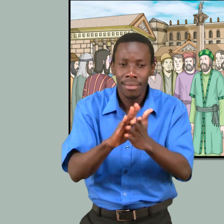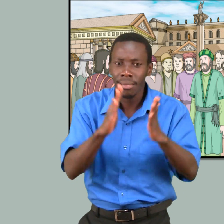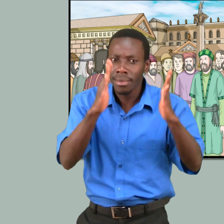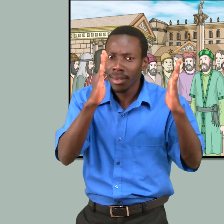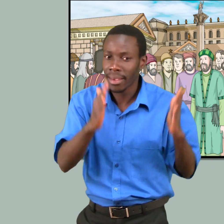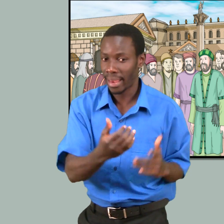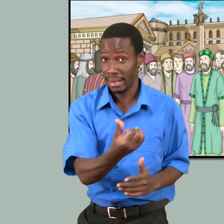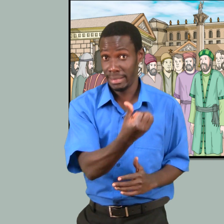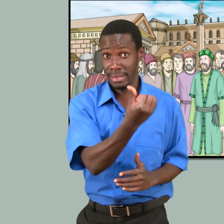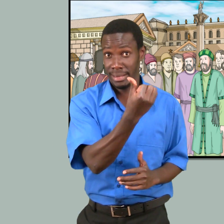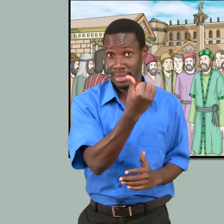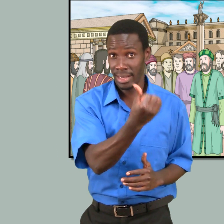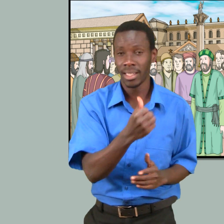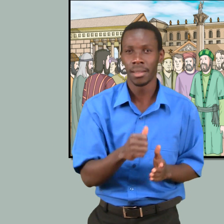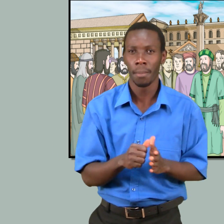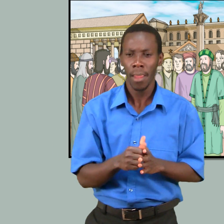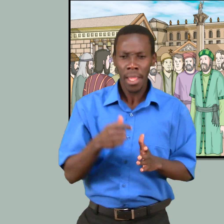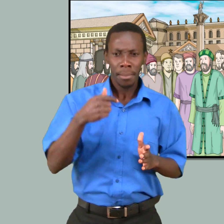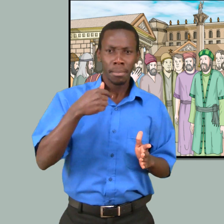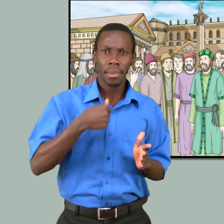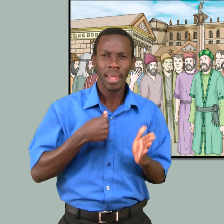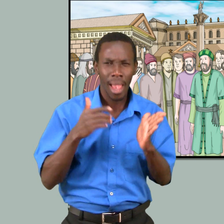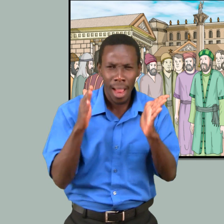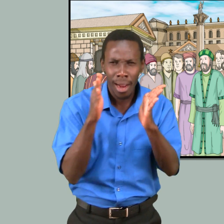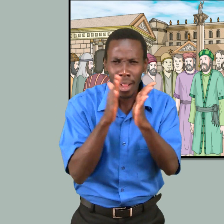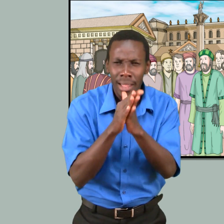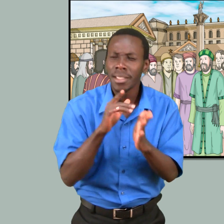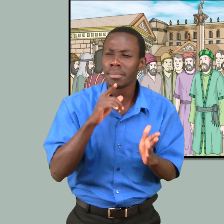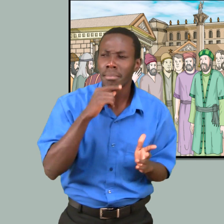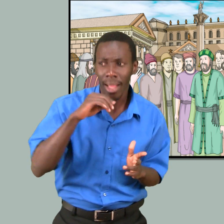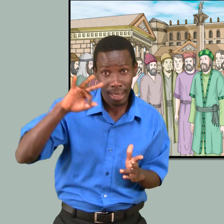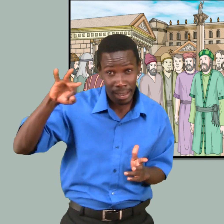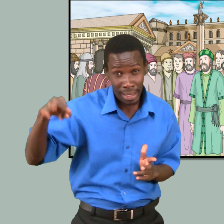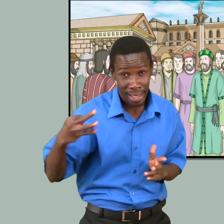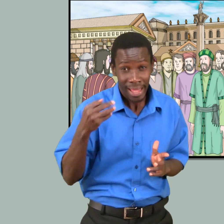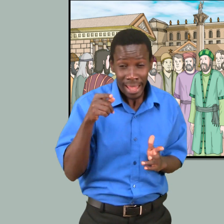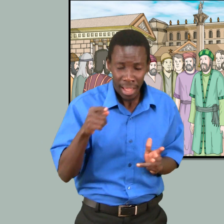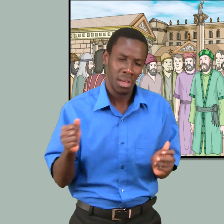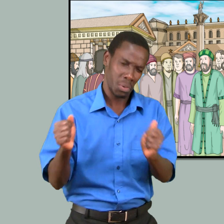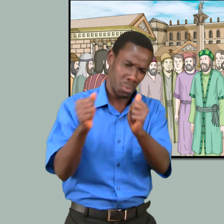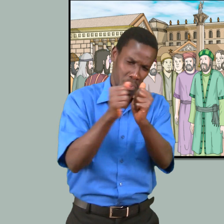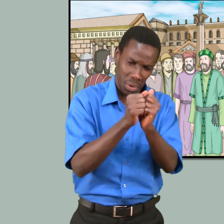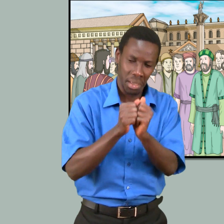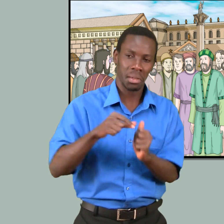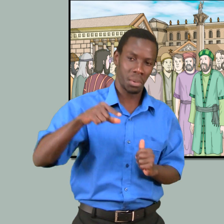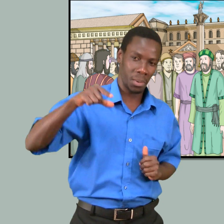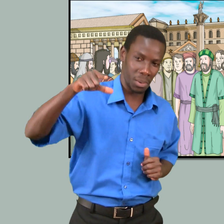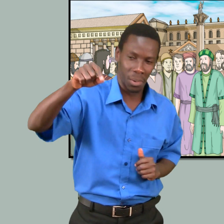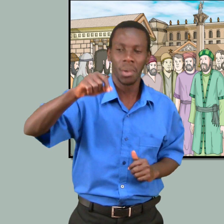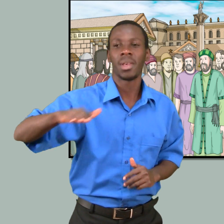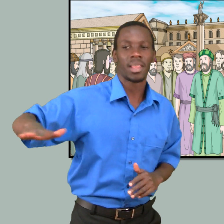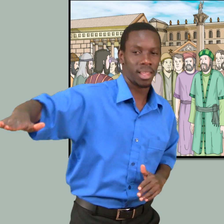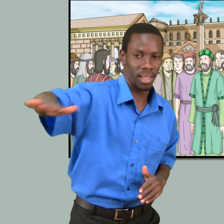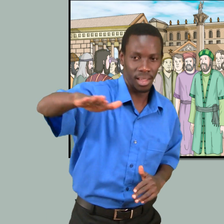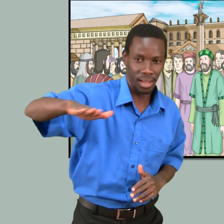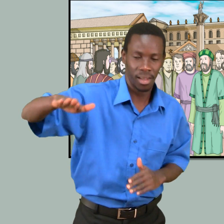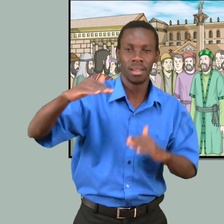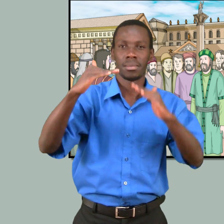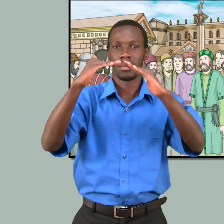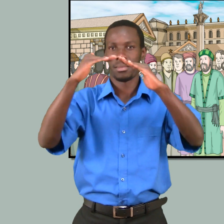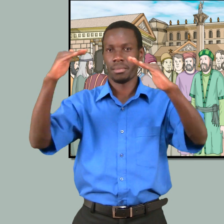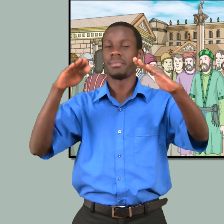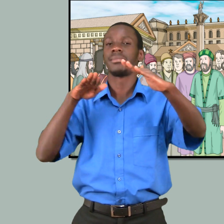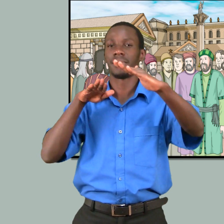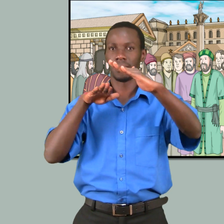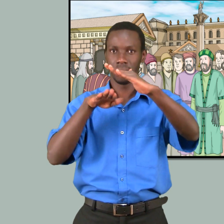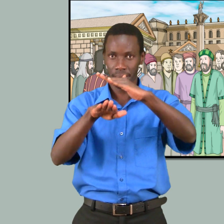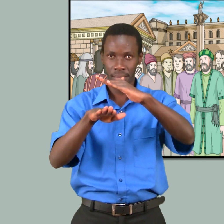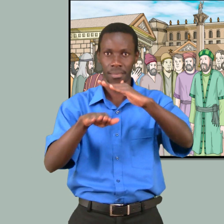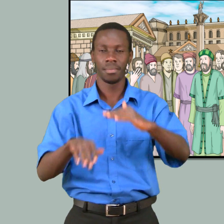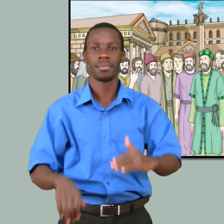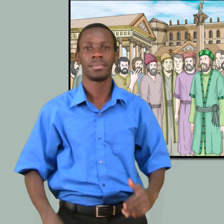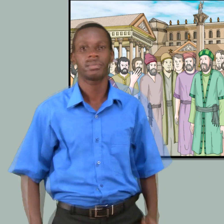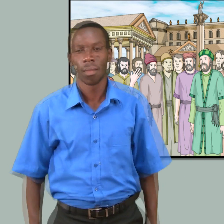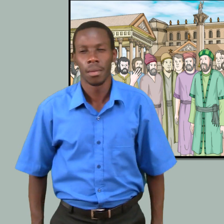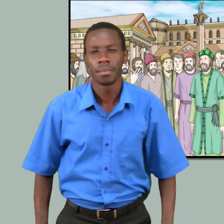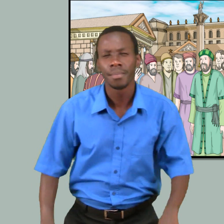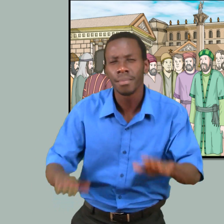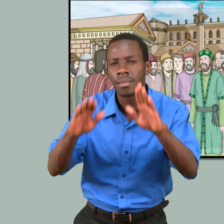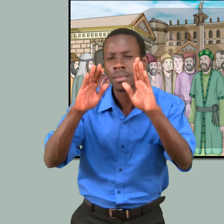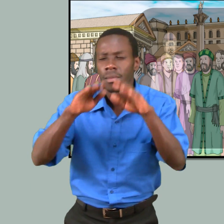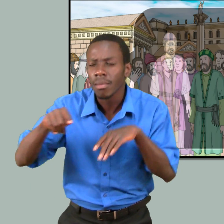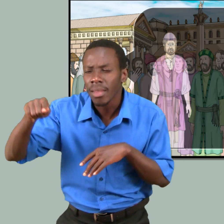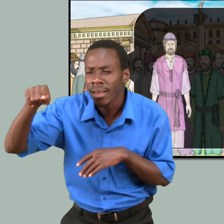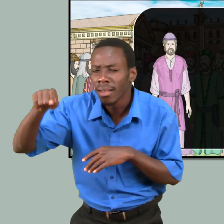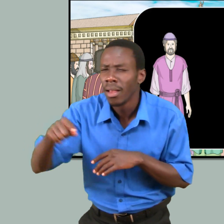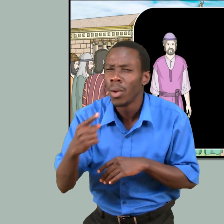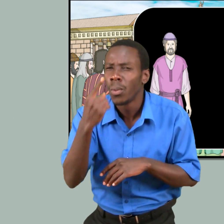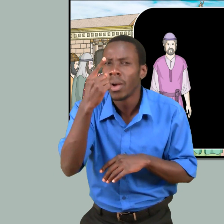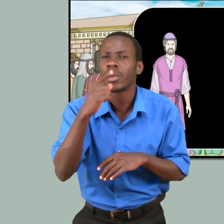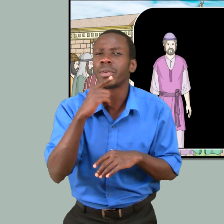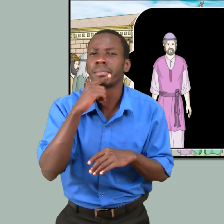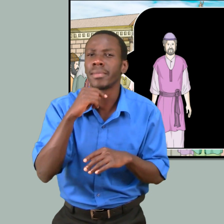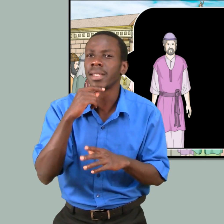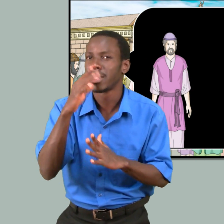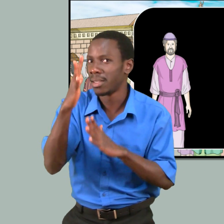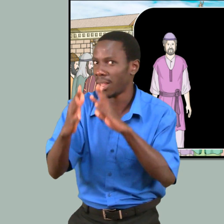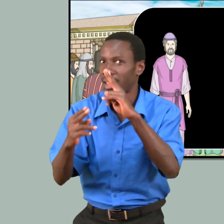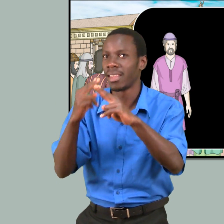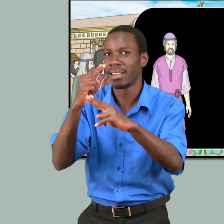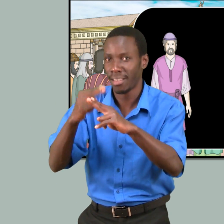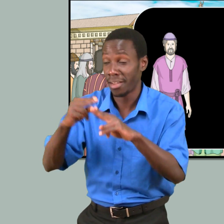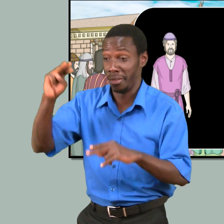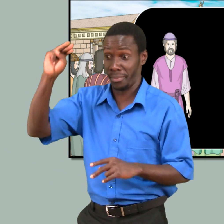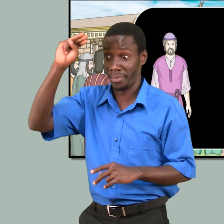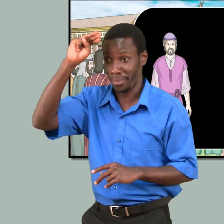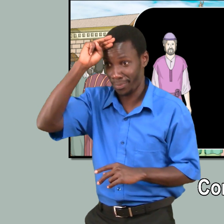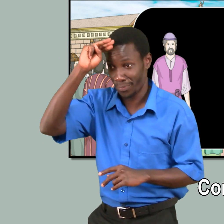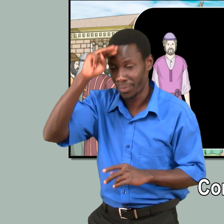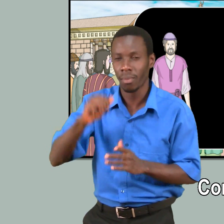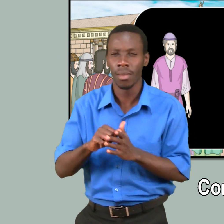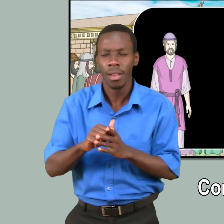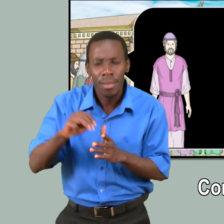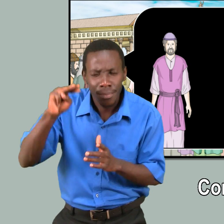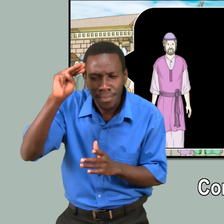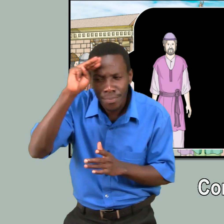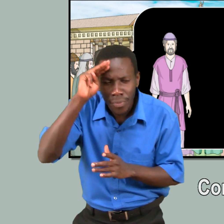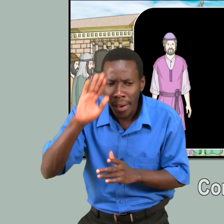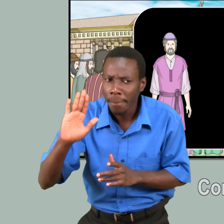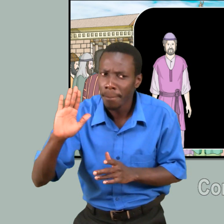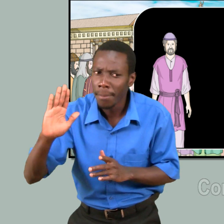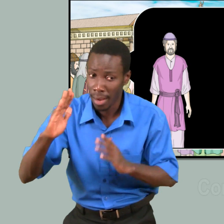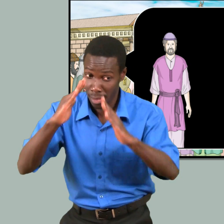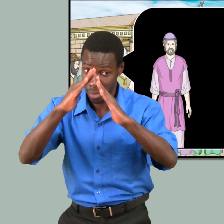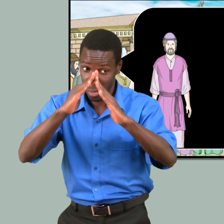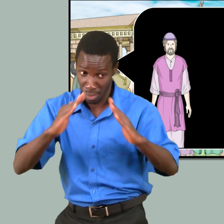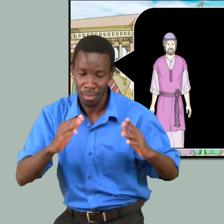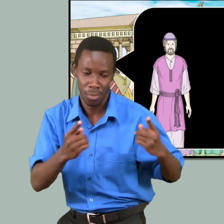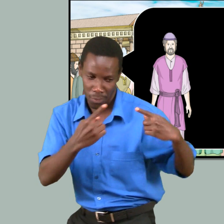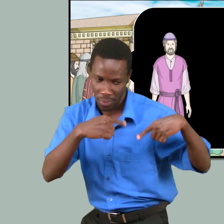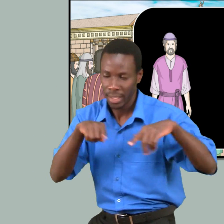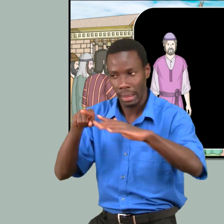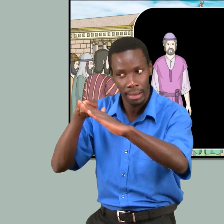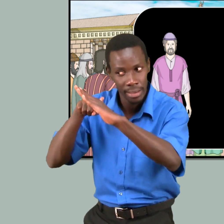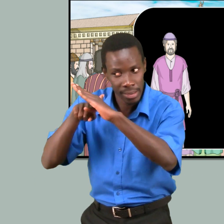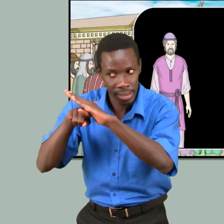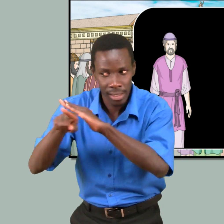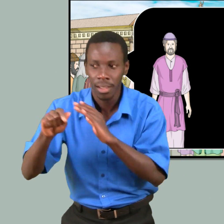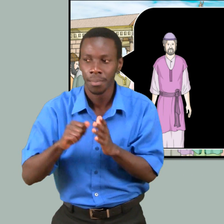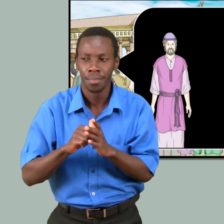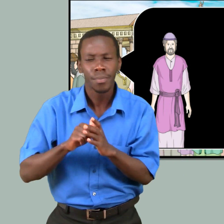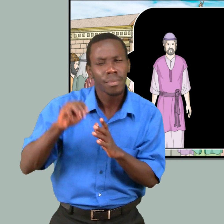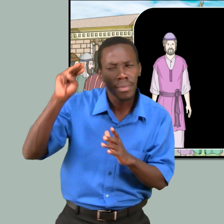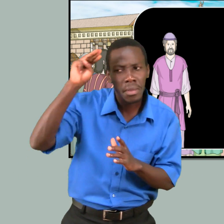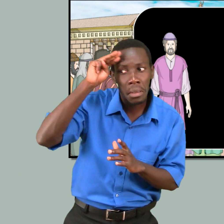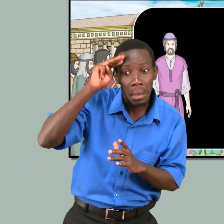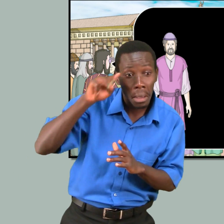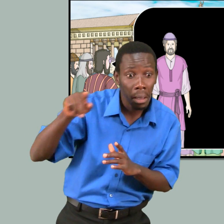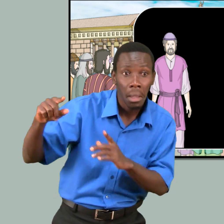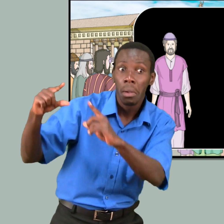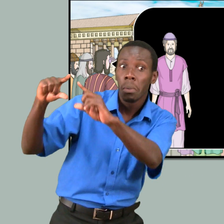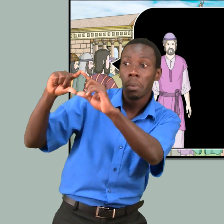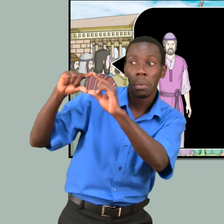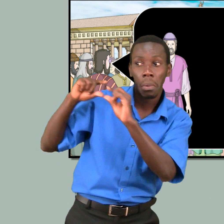The Spirit told me to accompany them without hesitation.